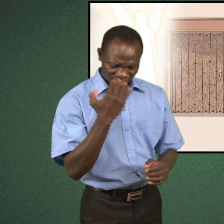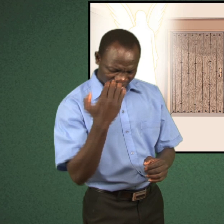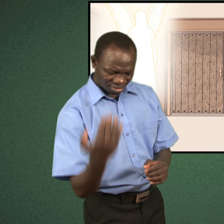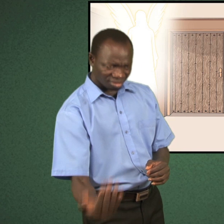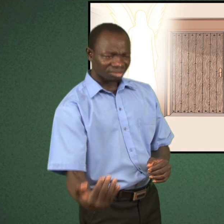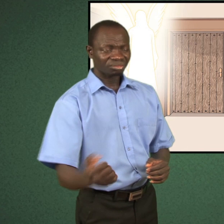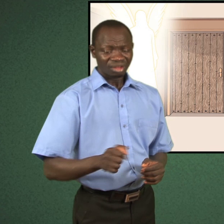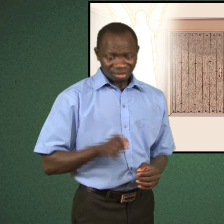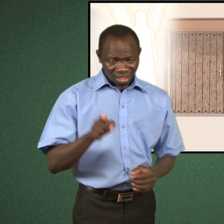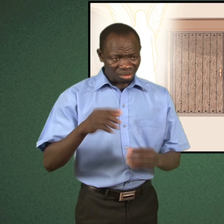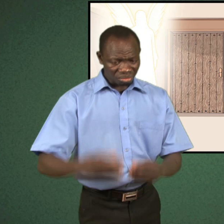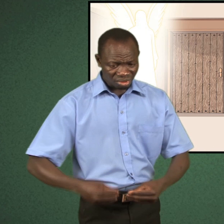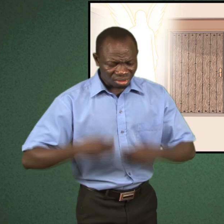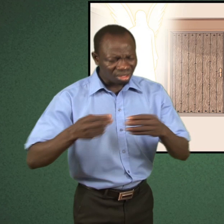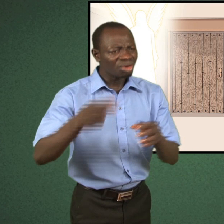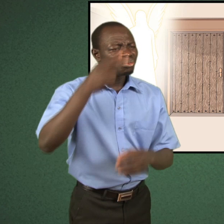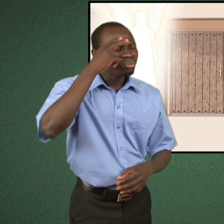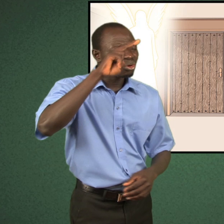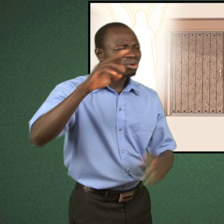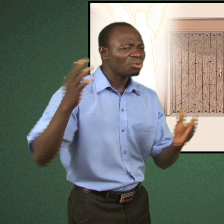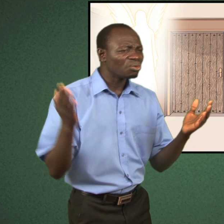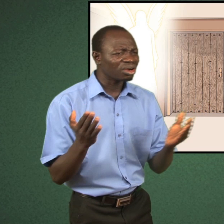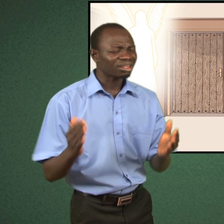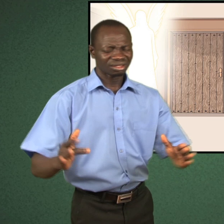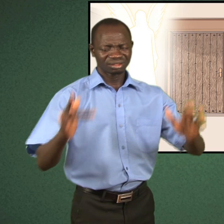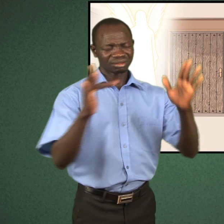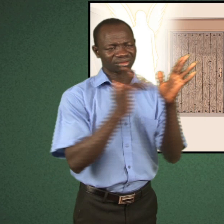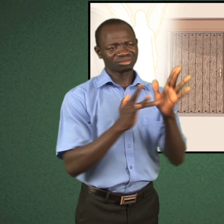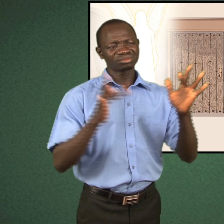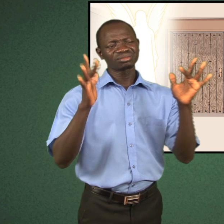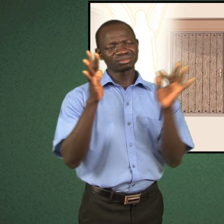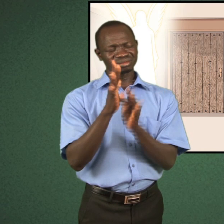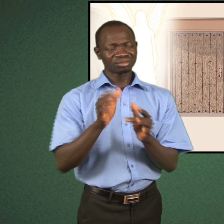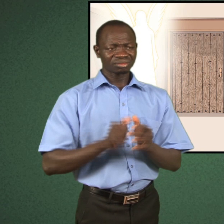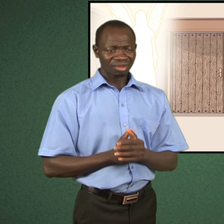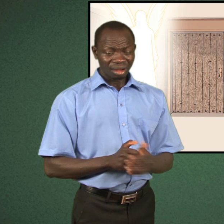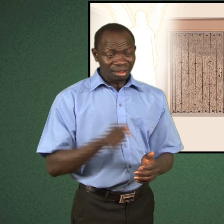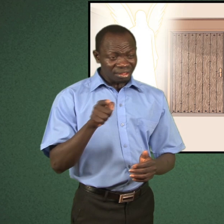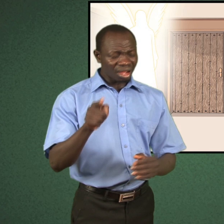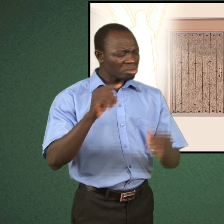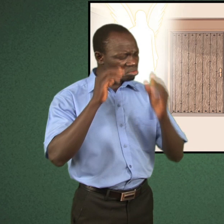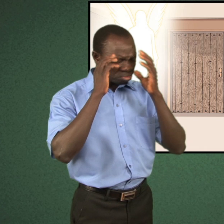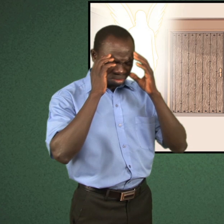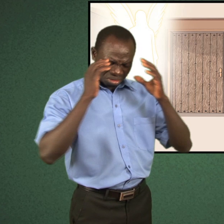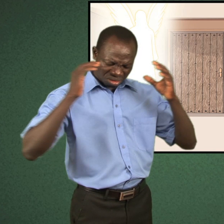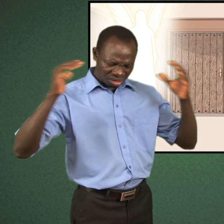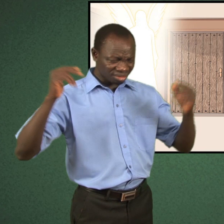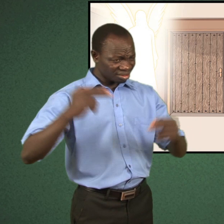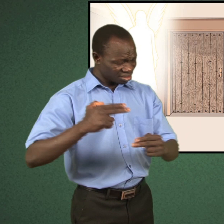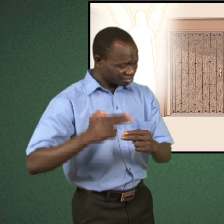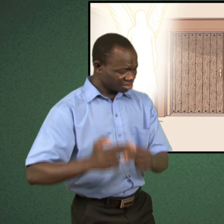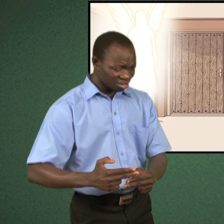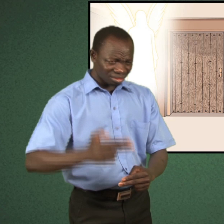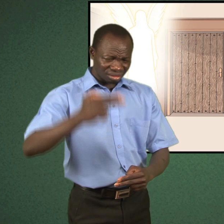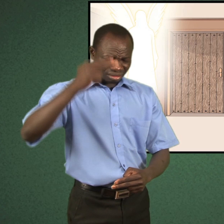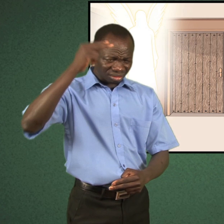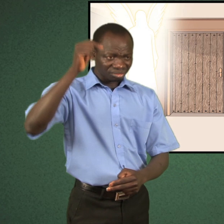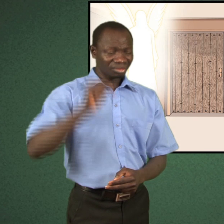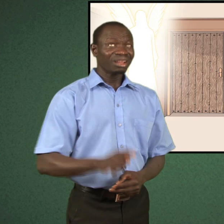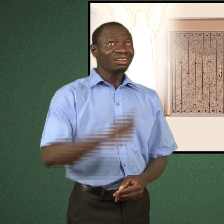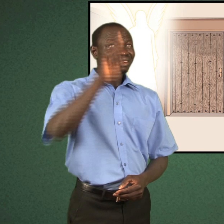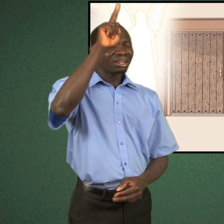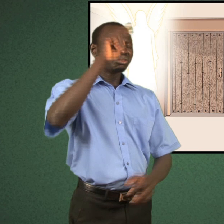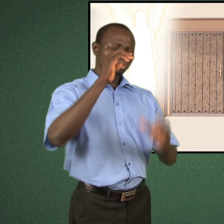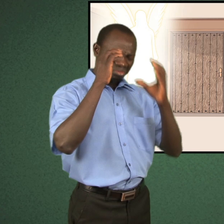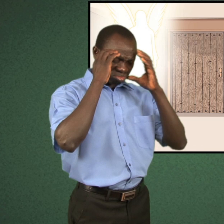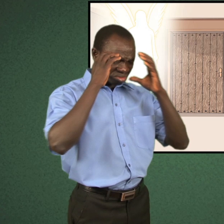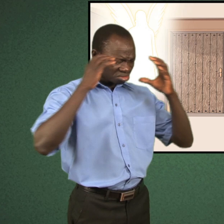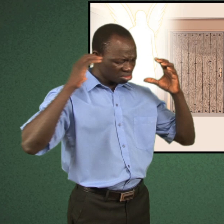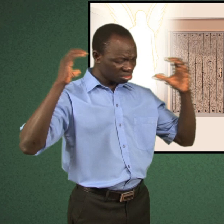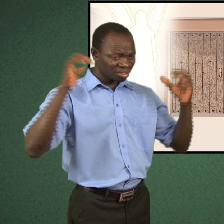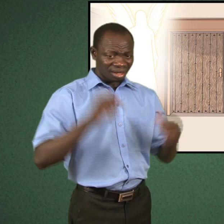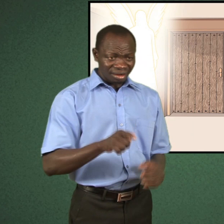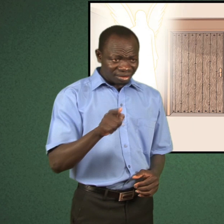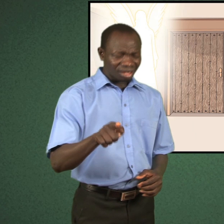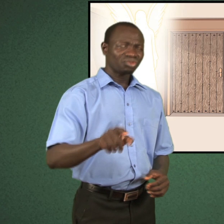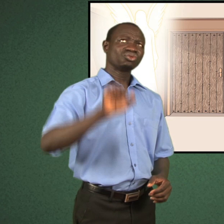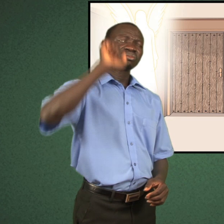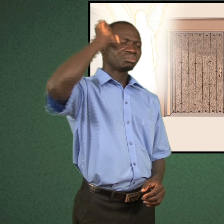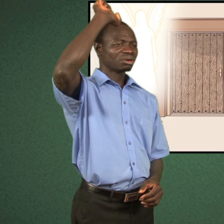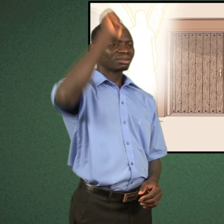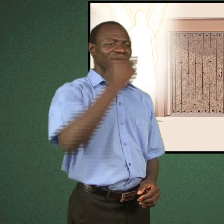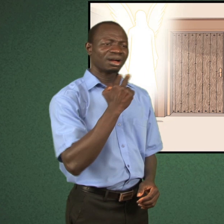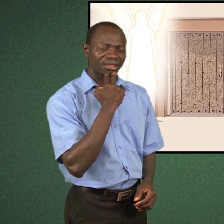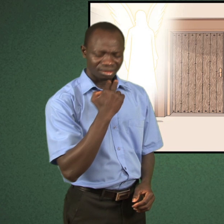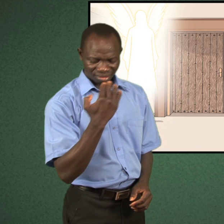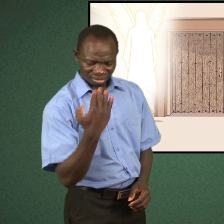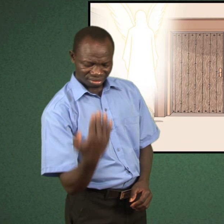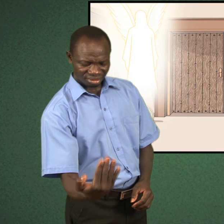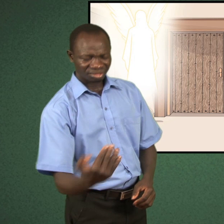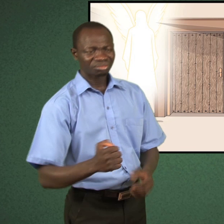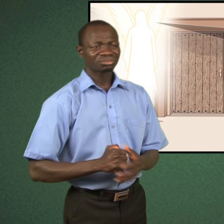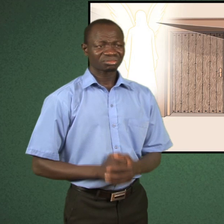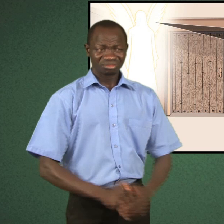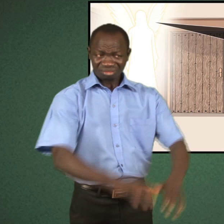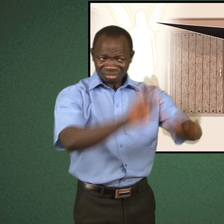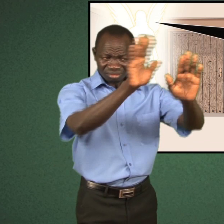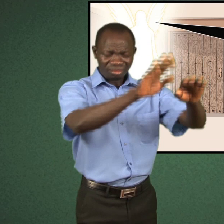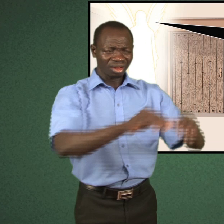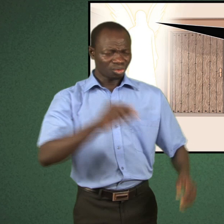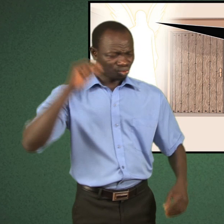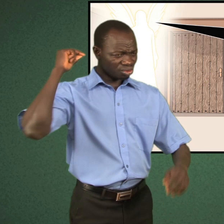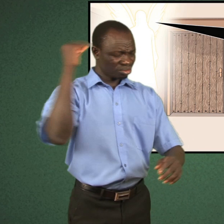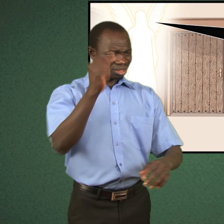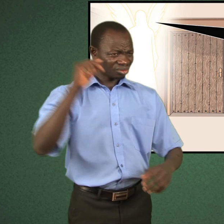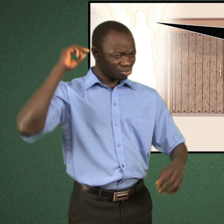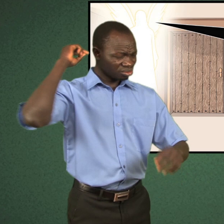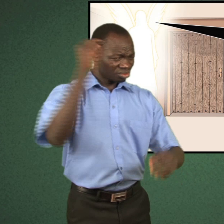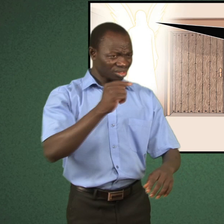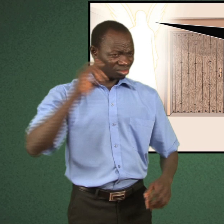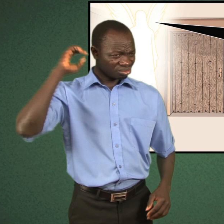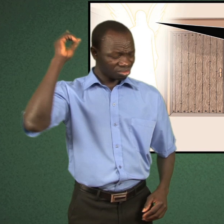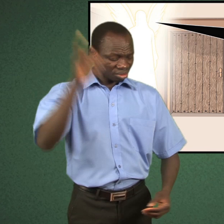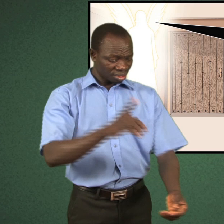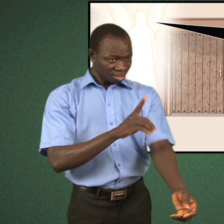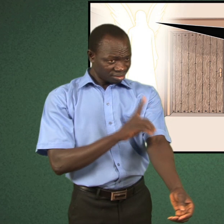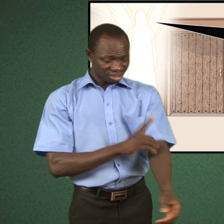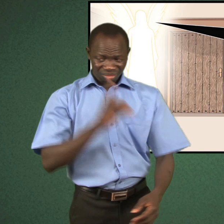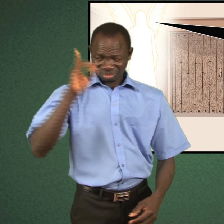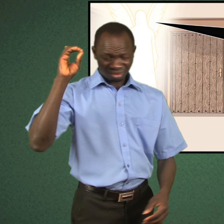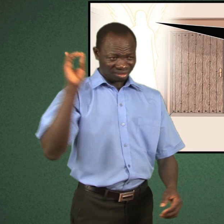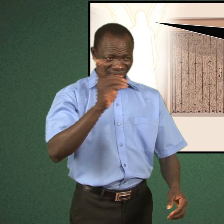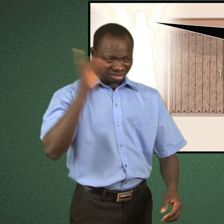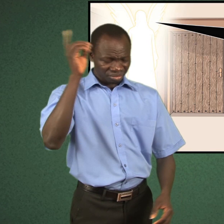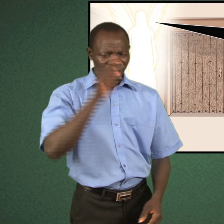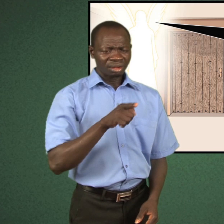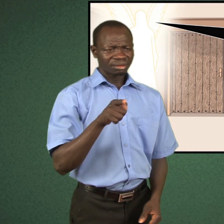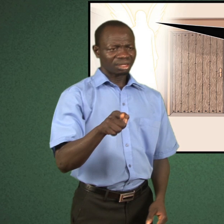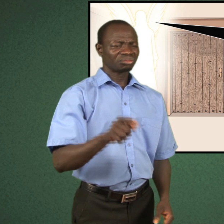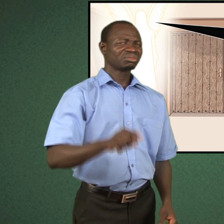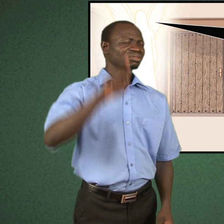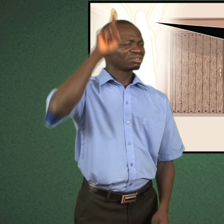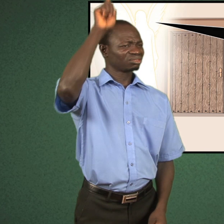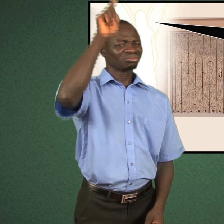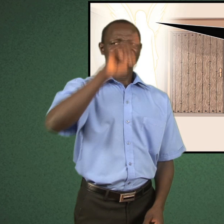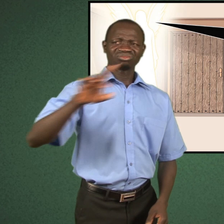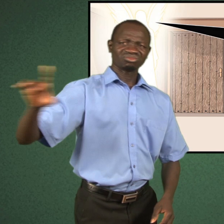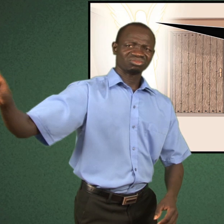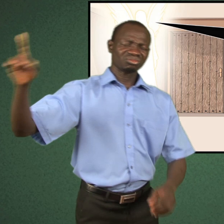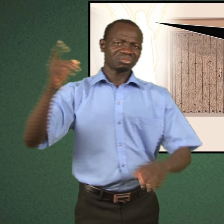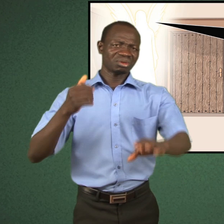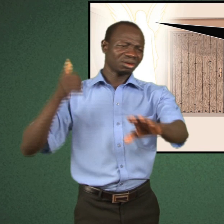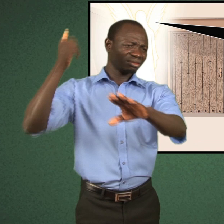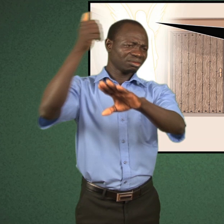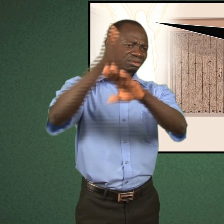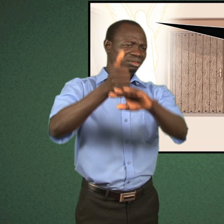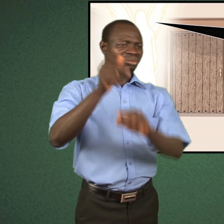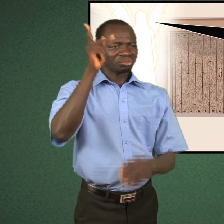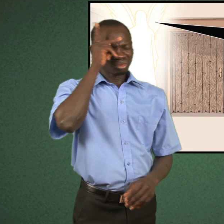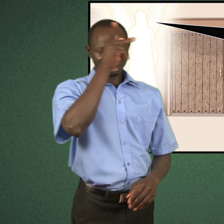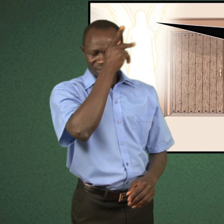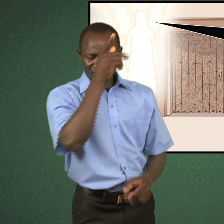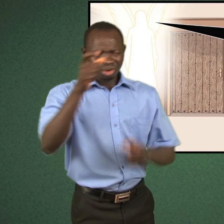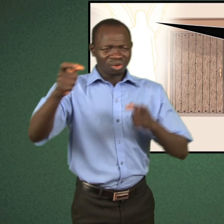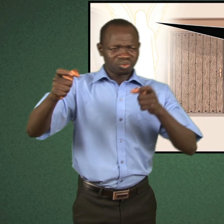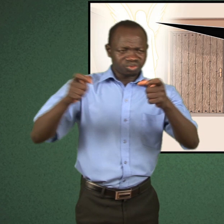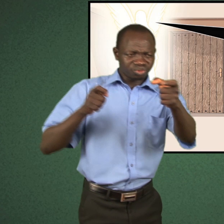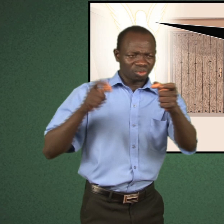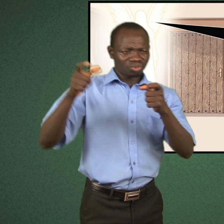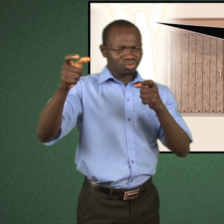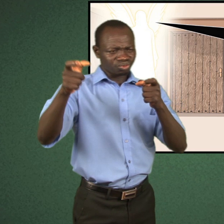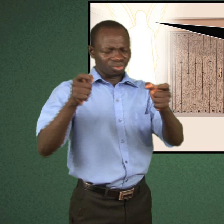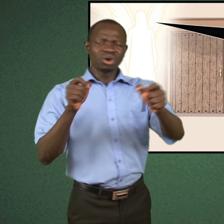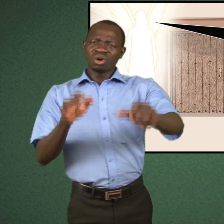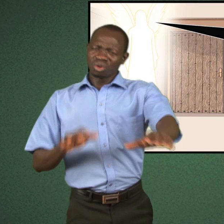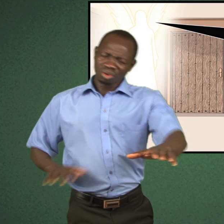Behold, you will conceive and give birth to a son, and you are to give Him the name Jesus.